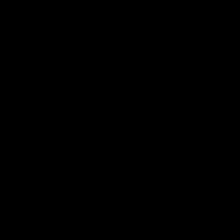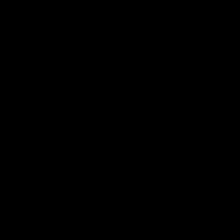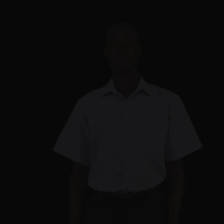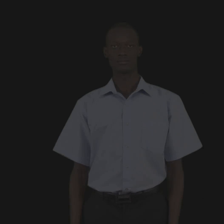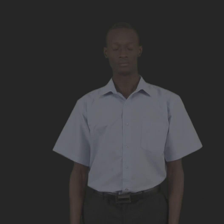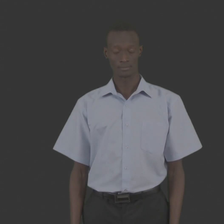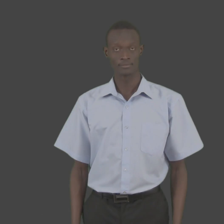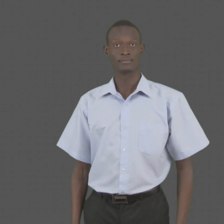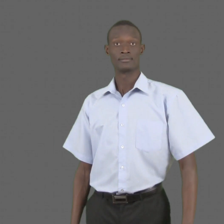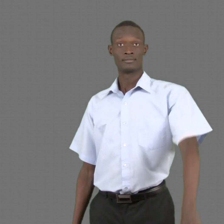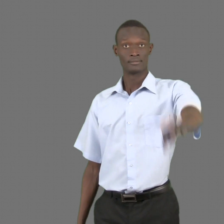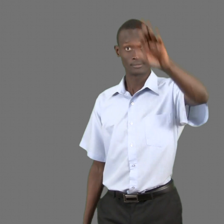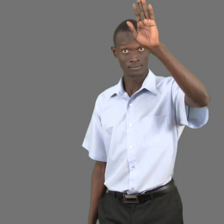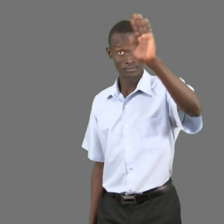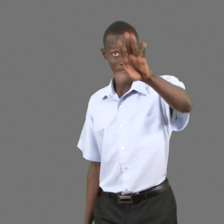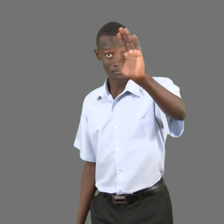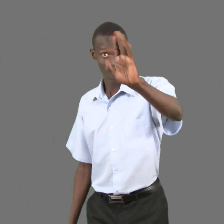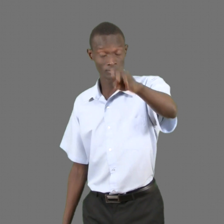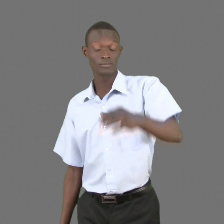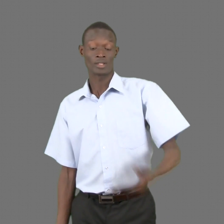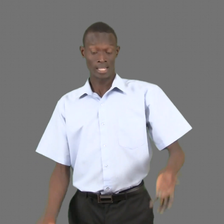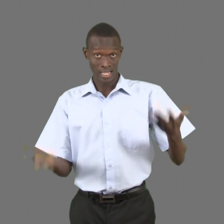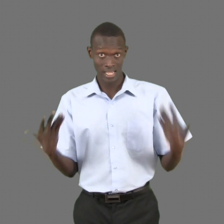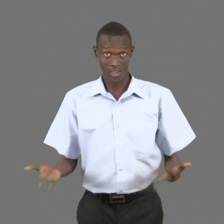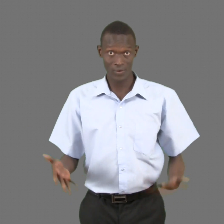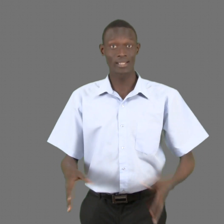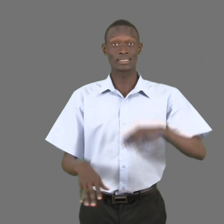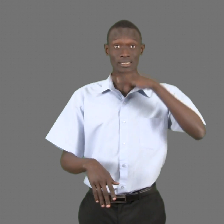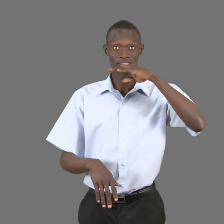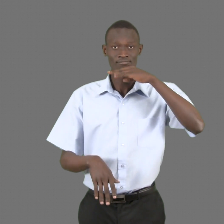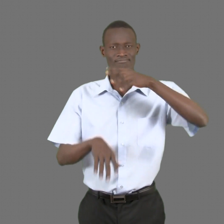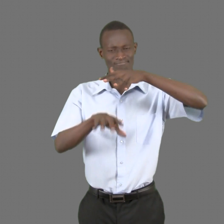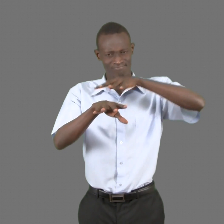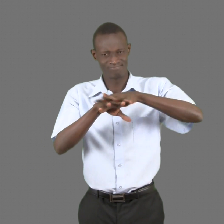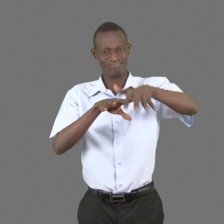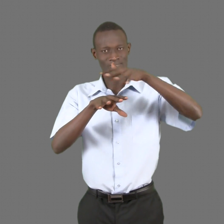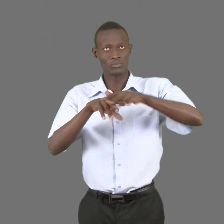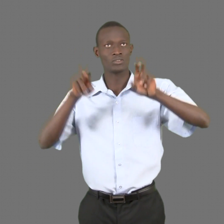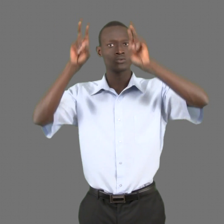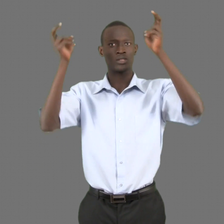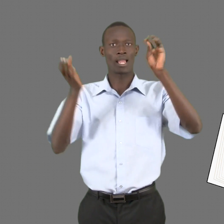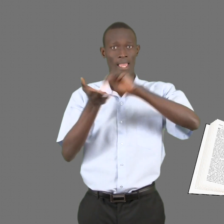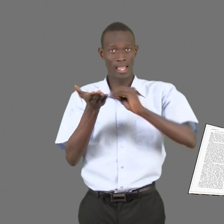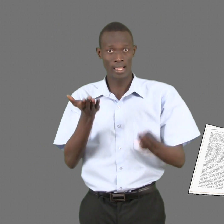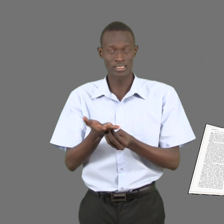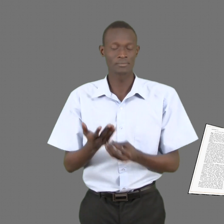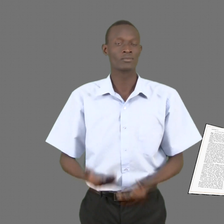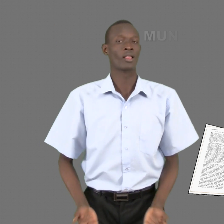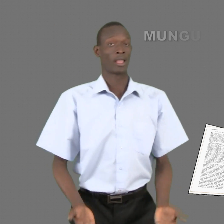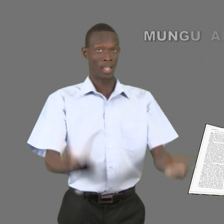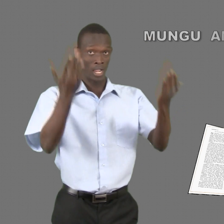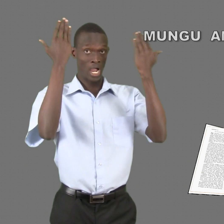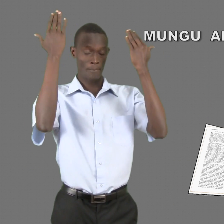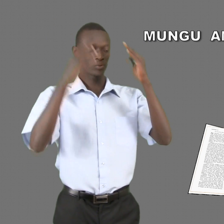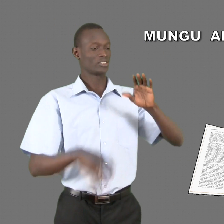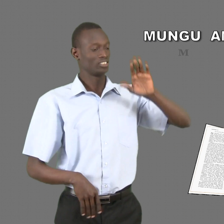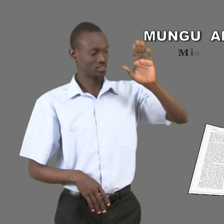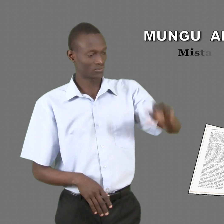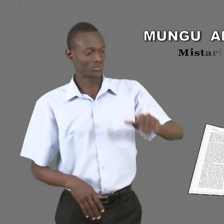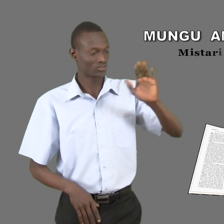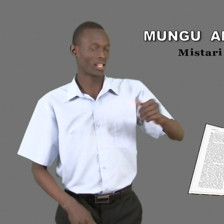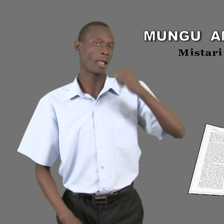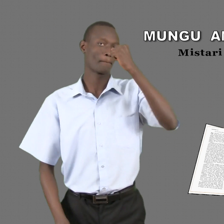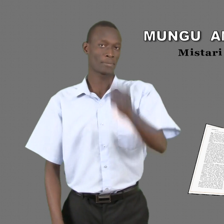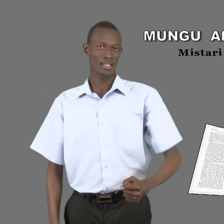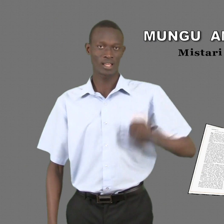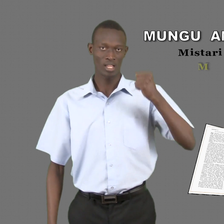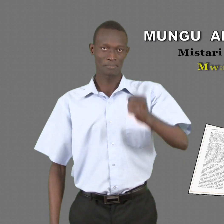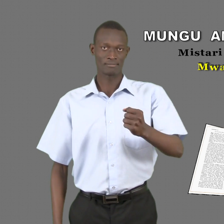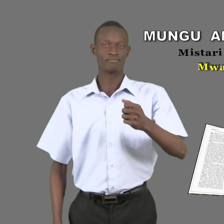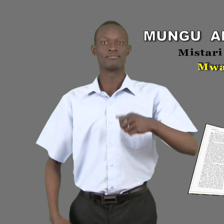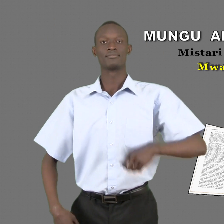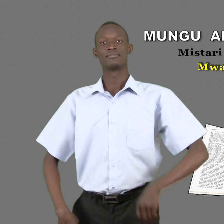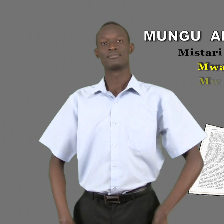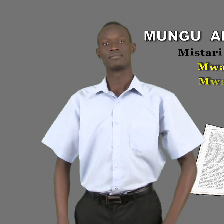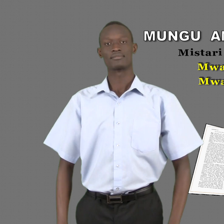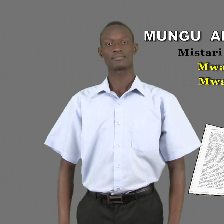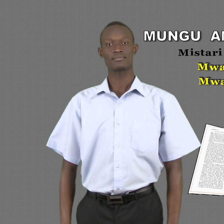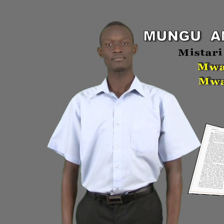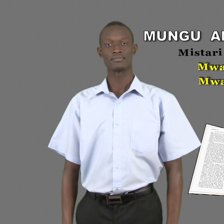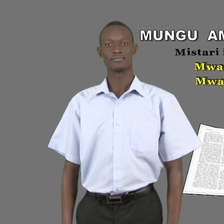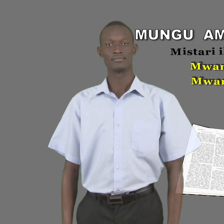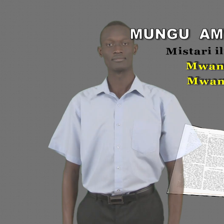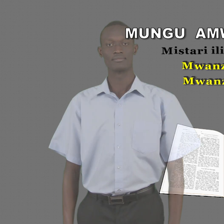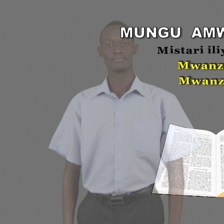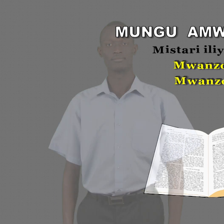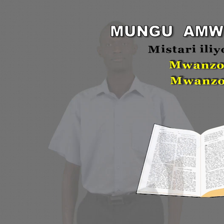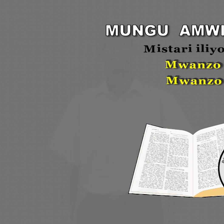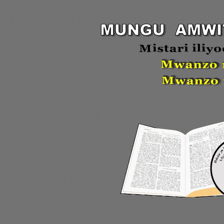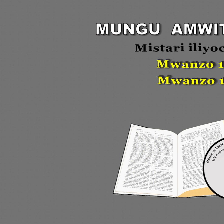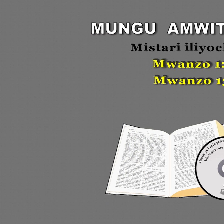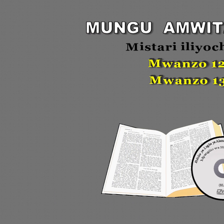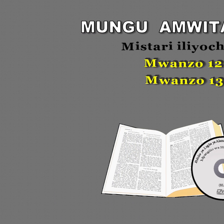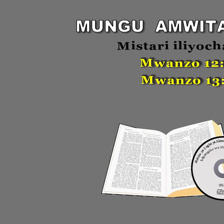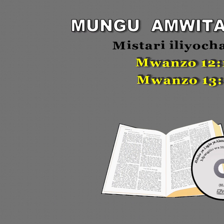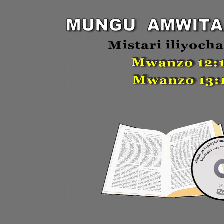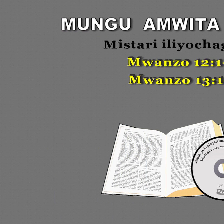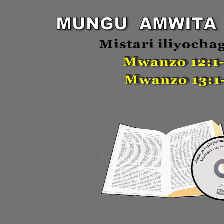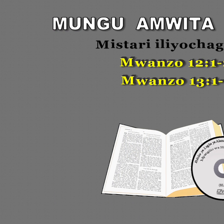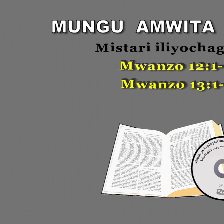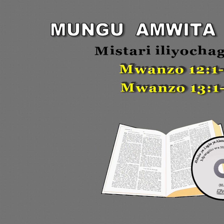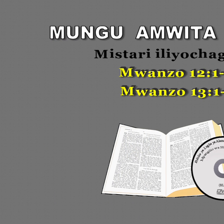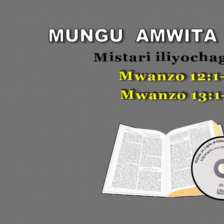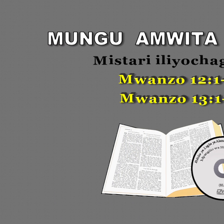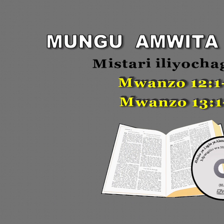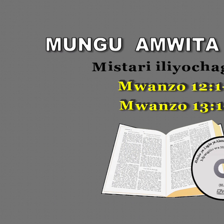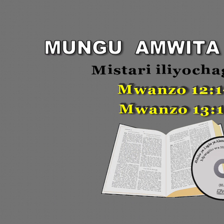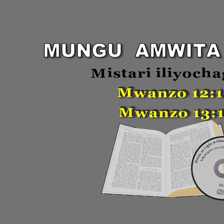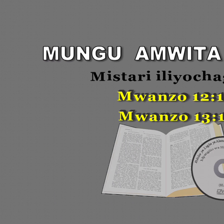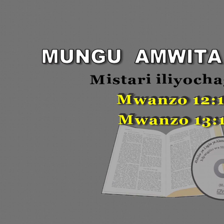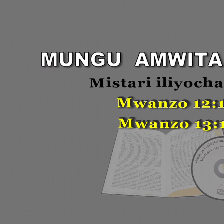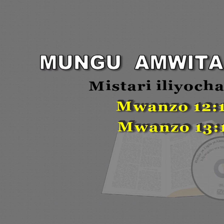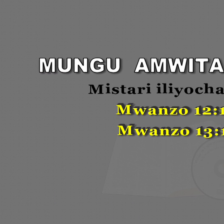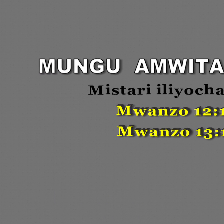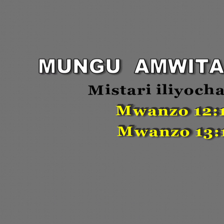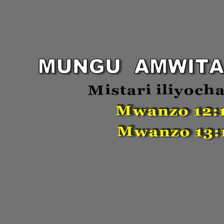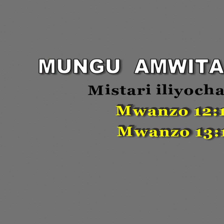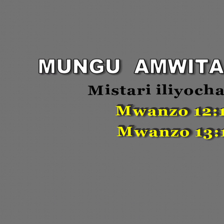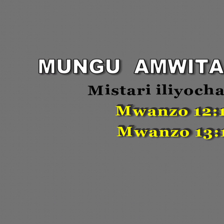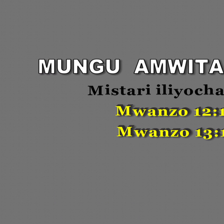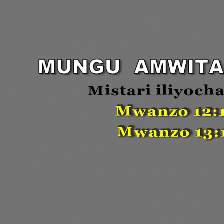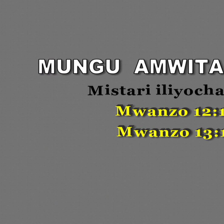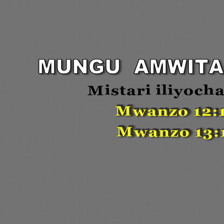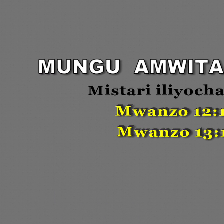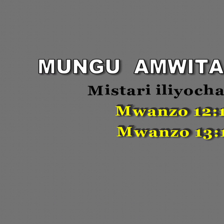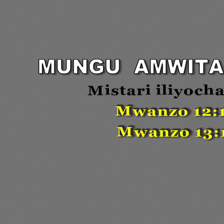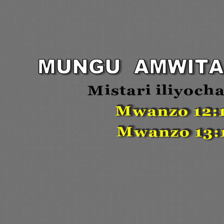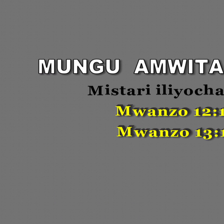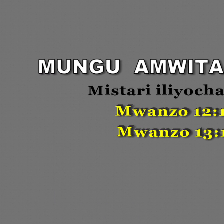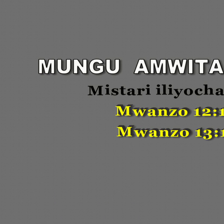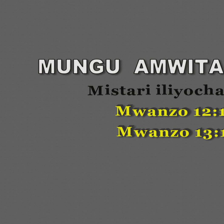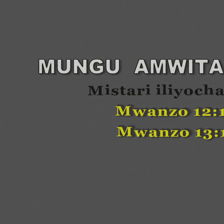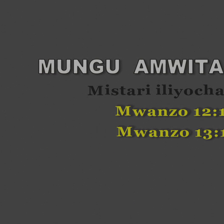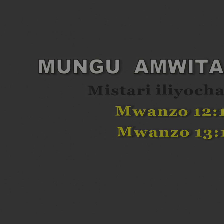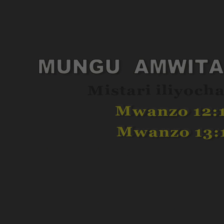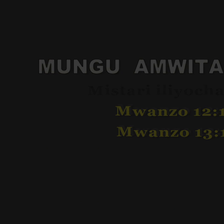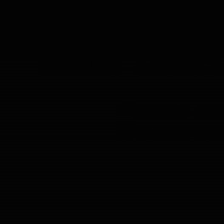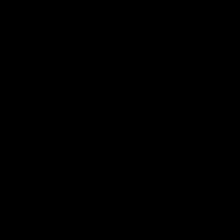The Lord calls Abram